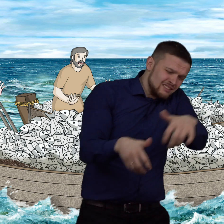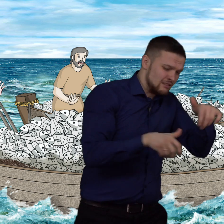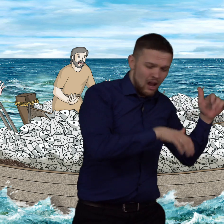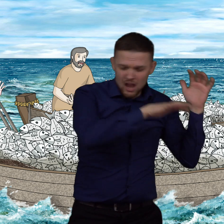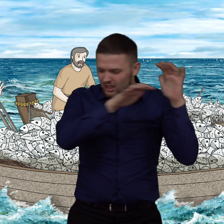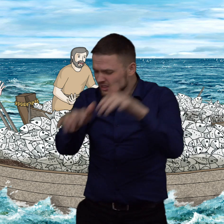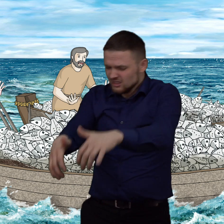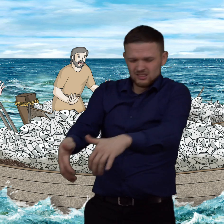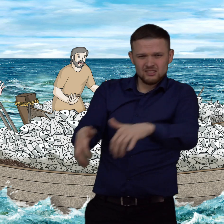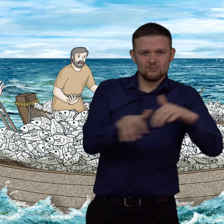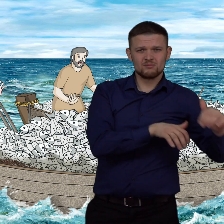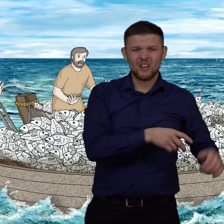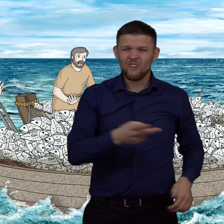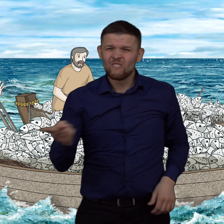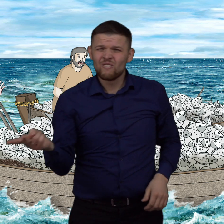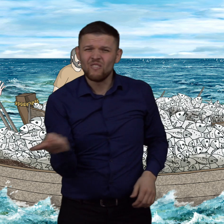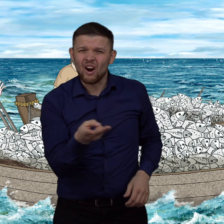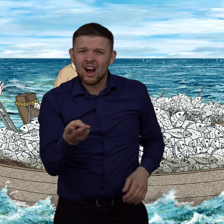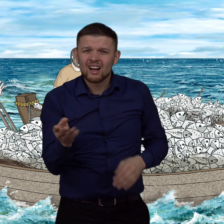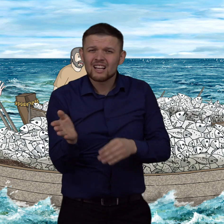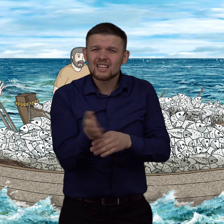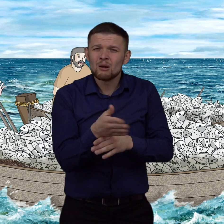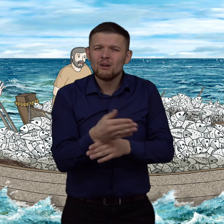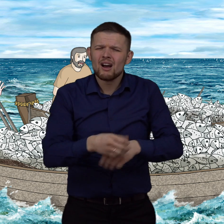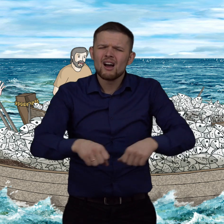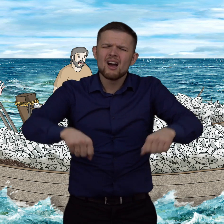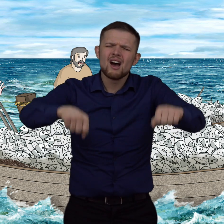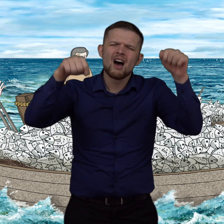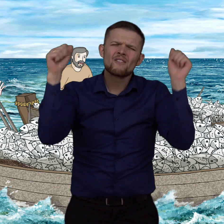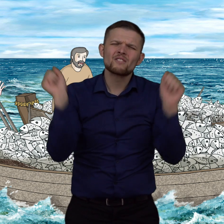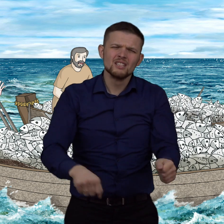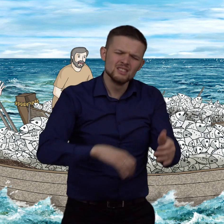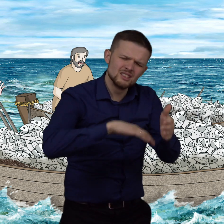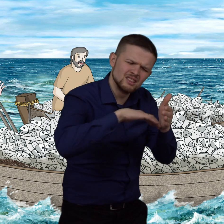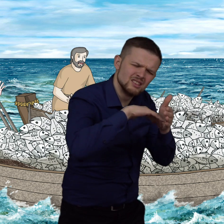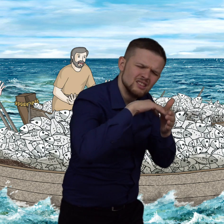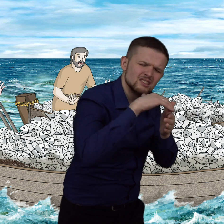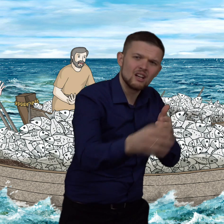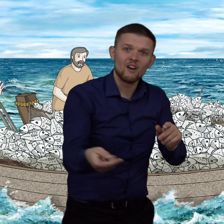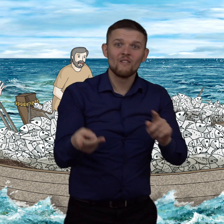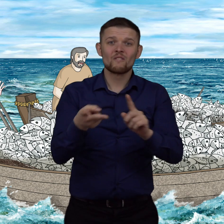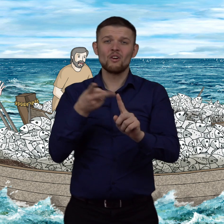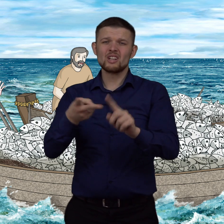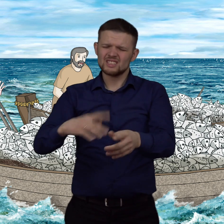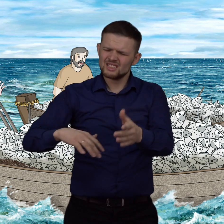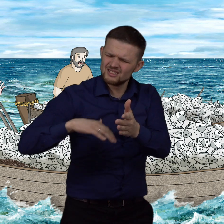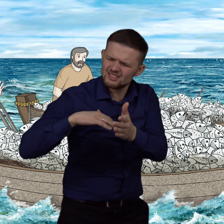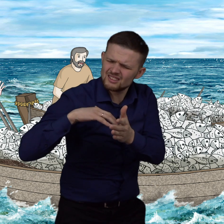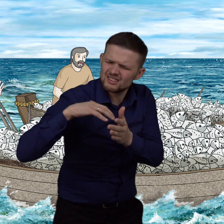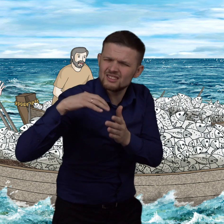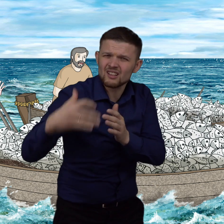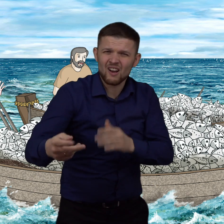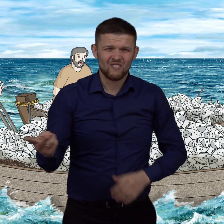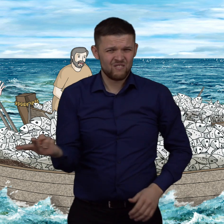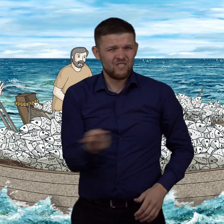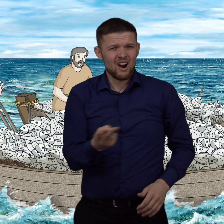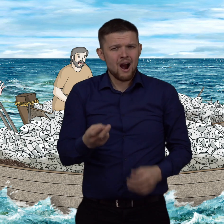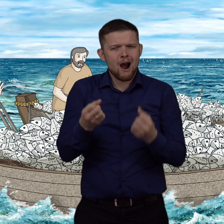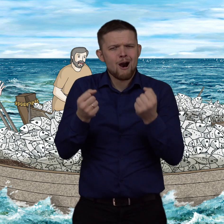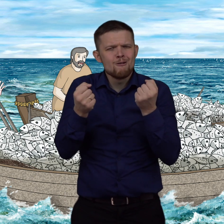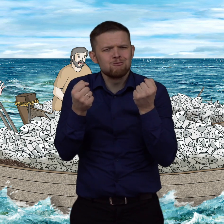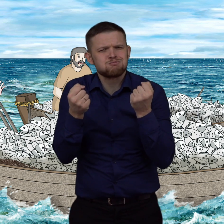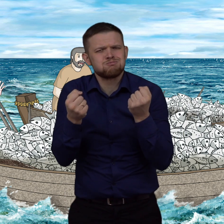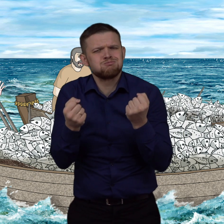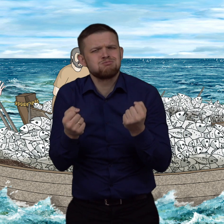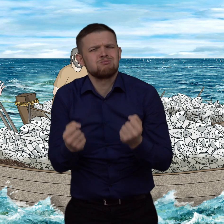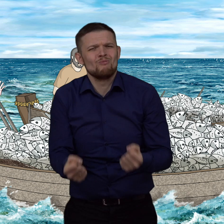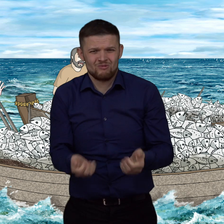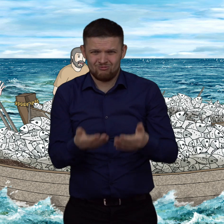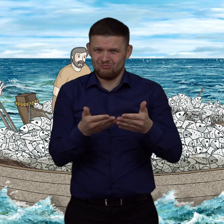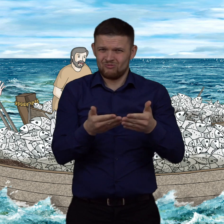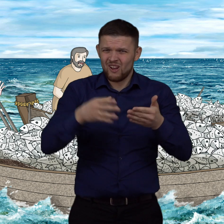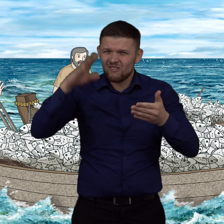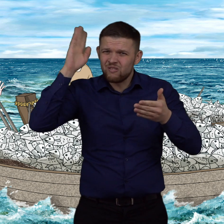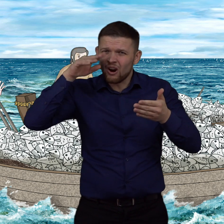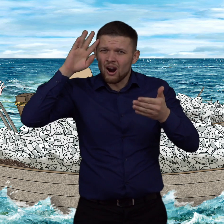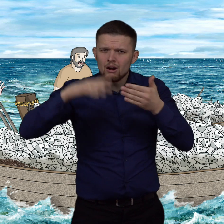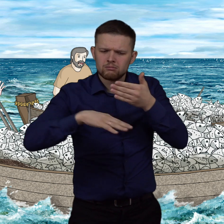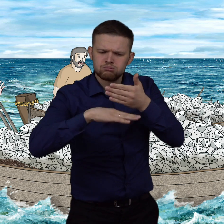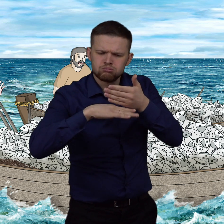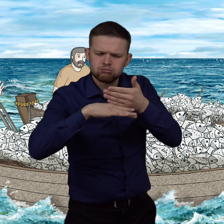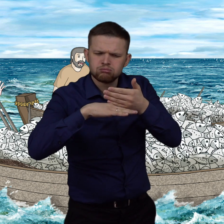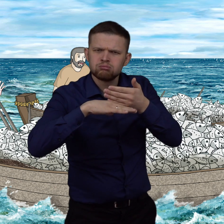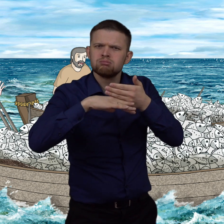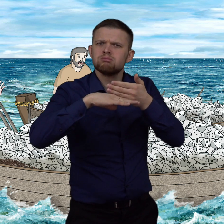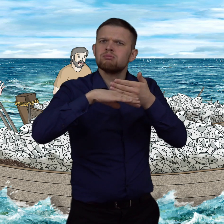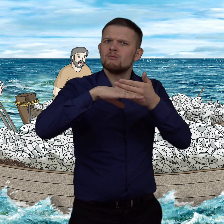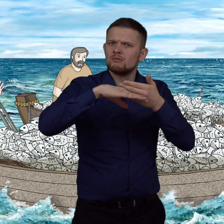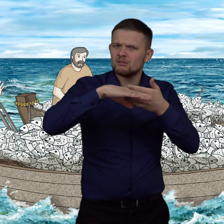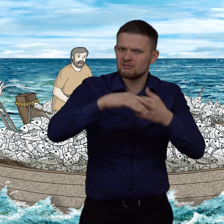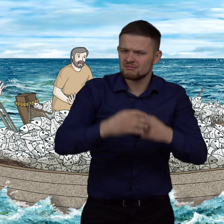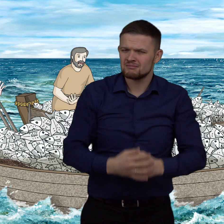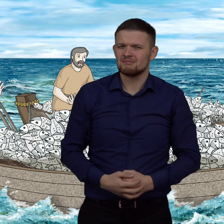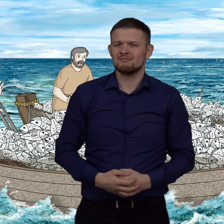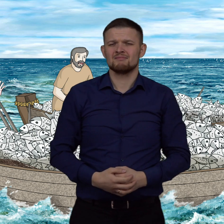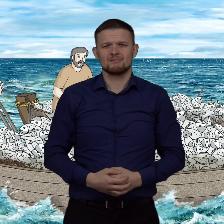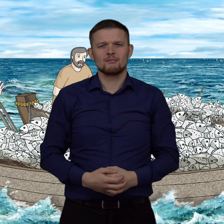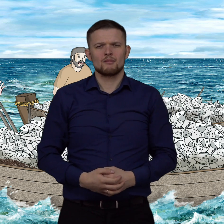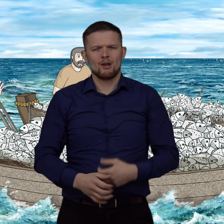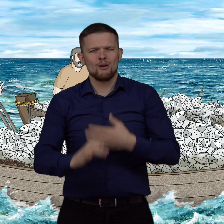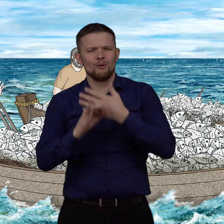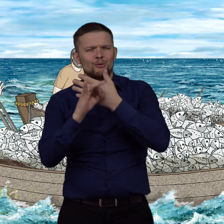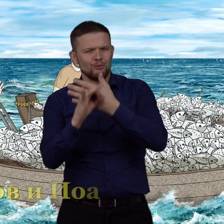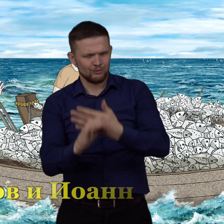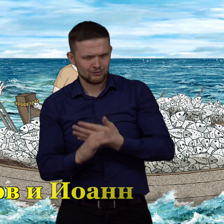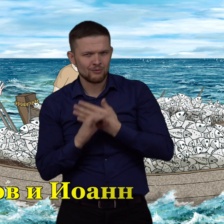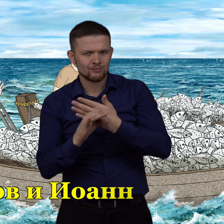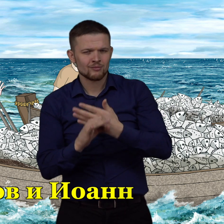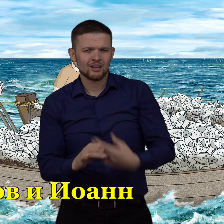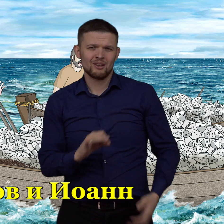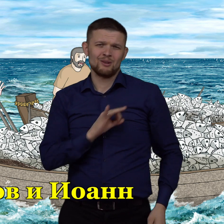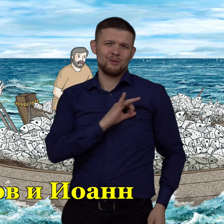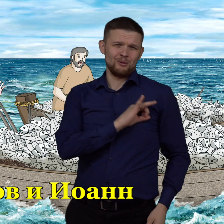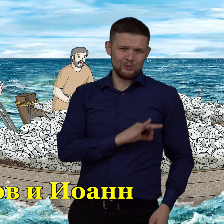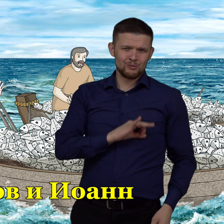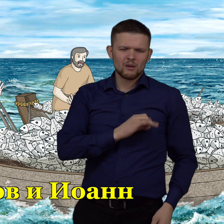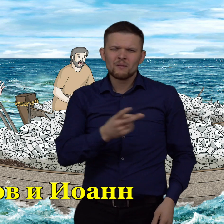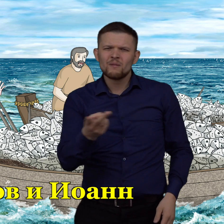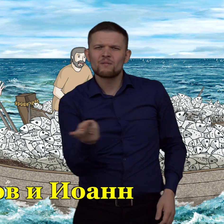“Go away from me, Lord,” he said, “for I am a sinful man.”